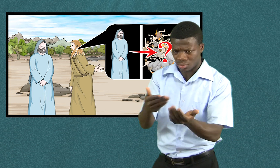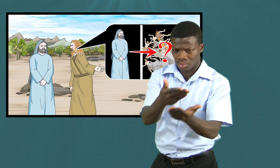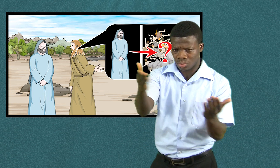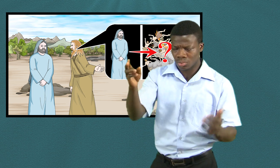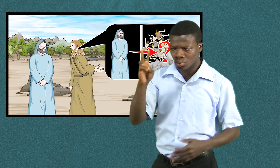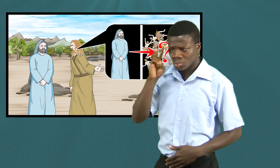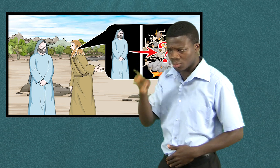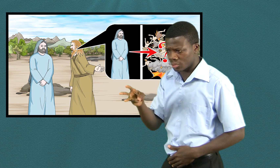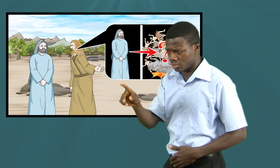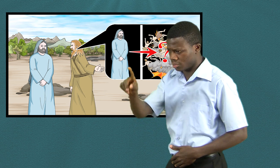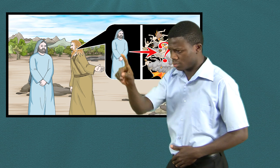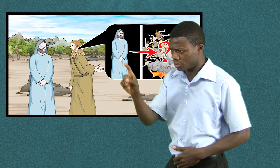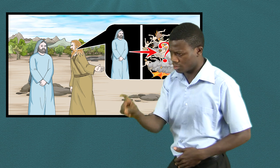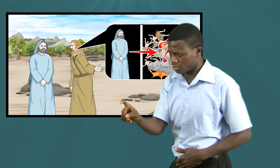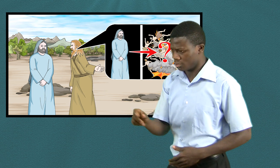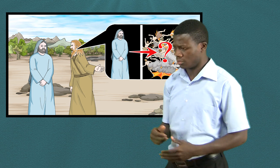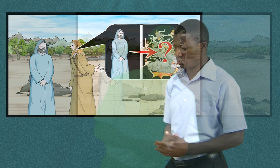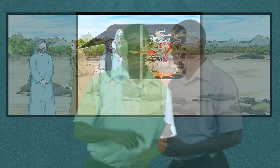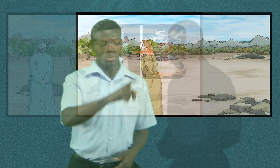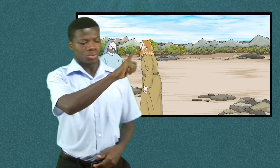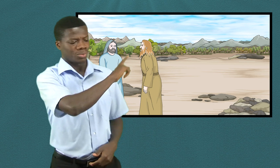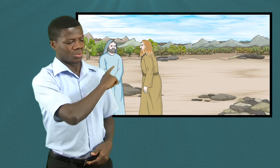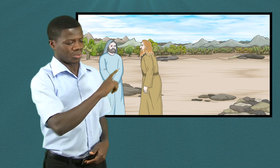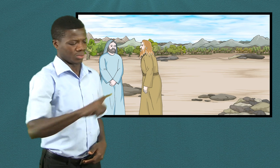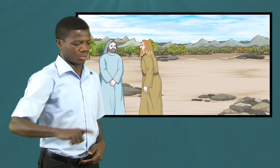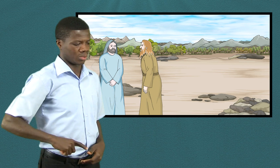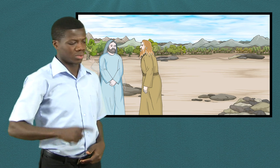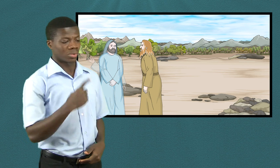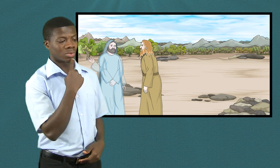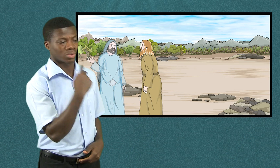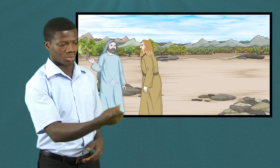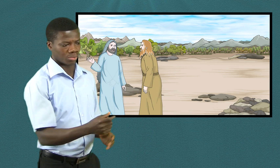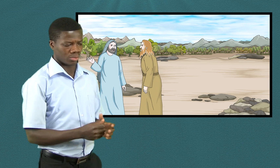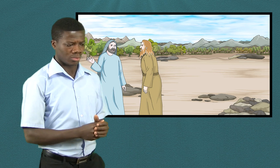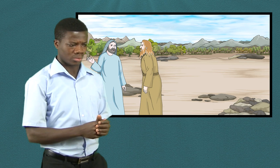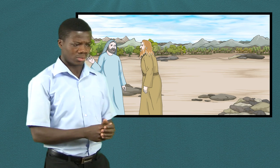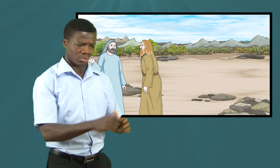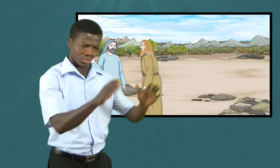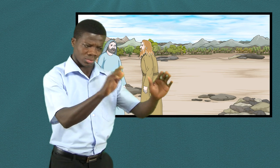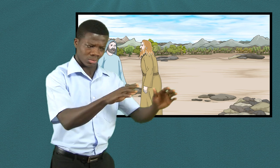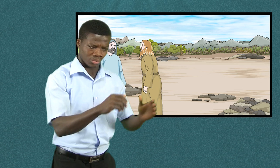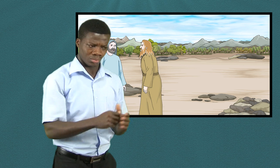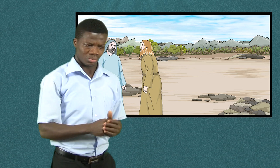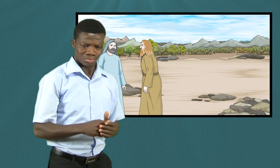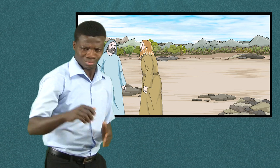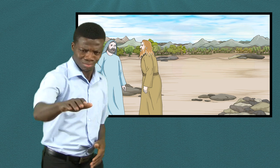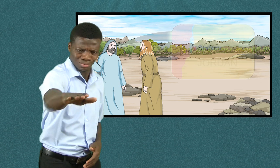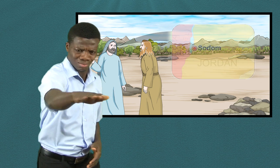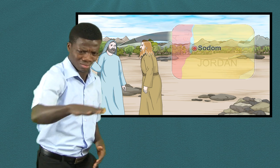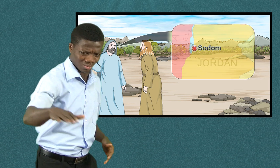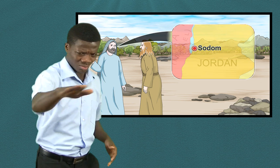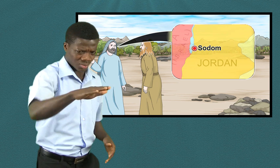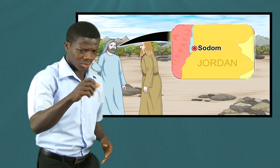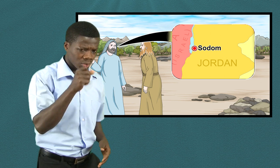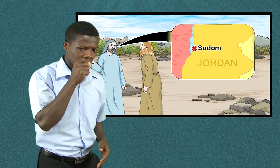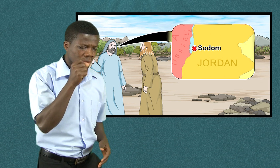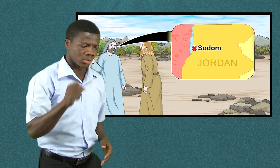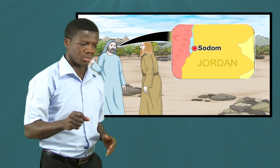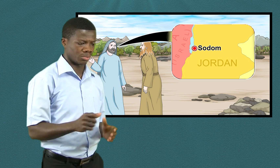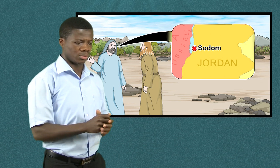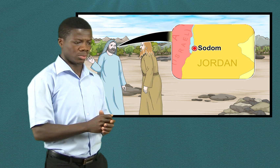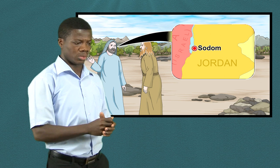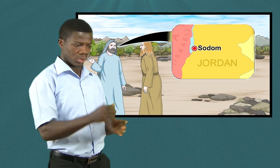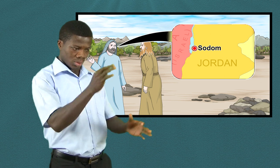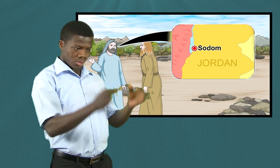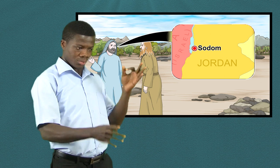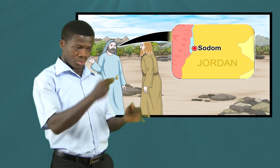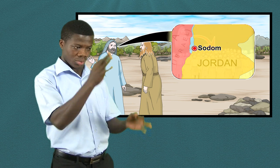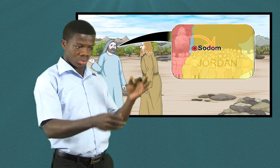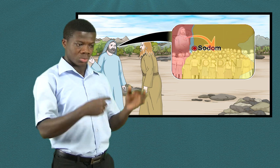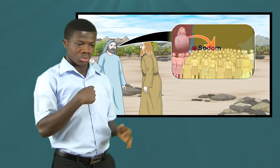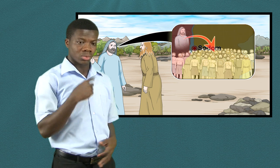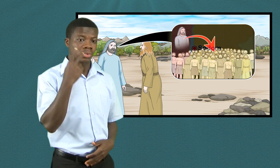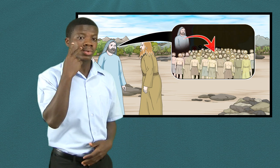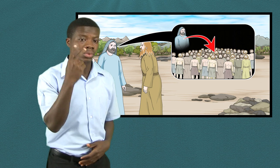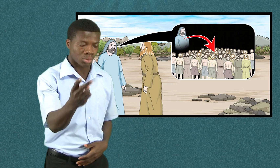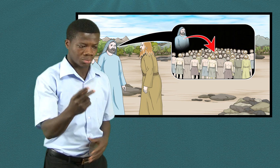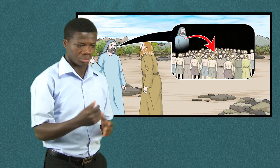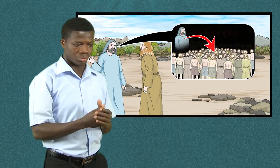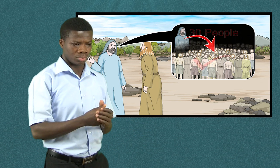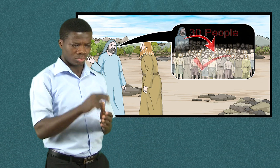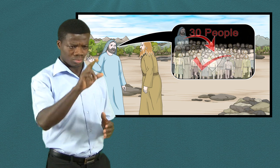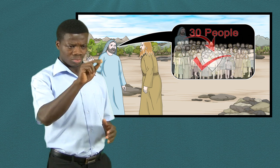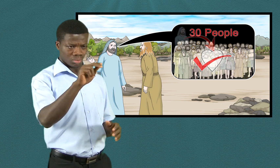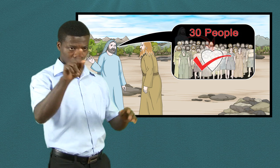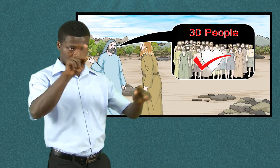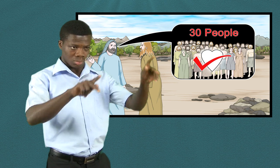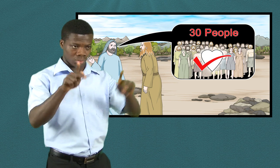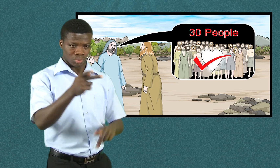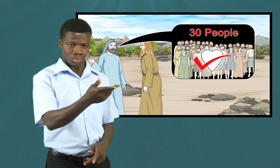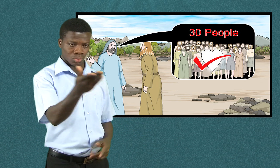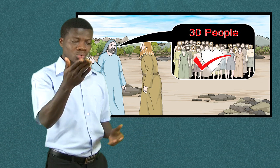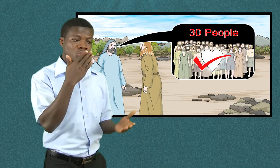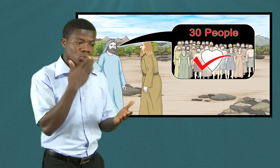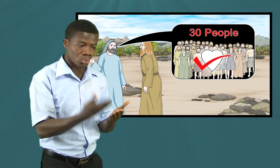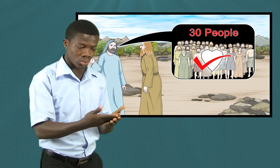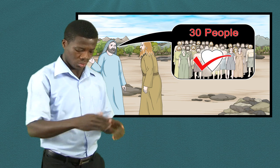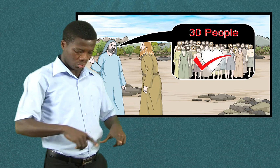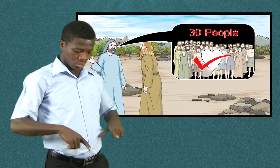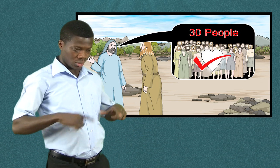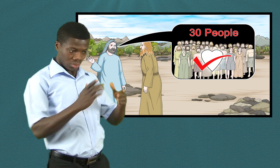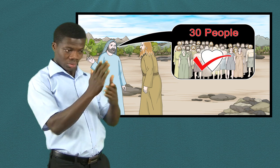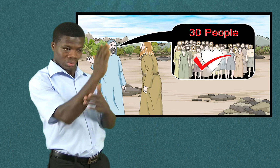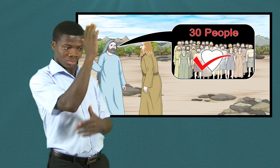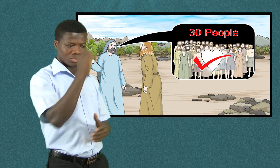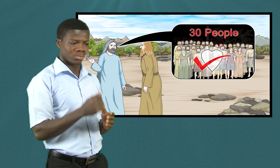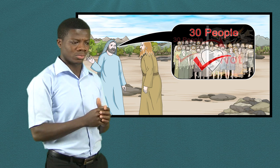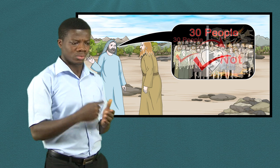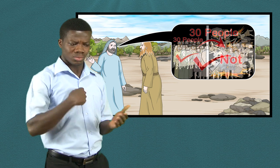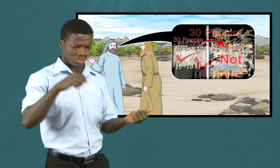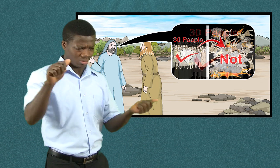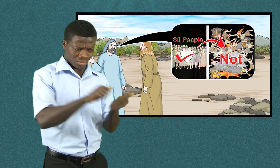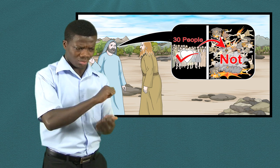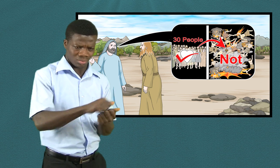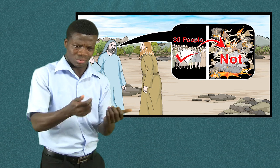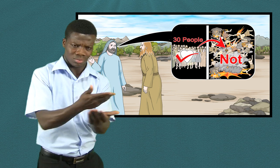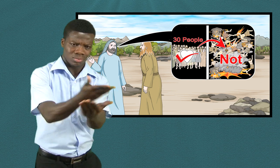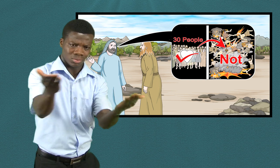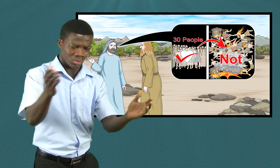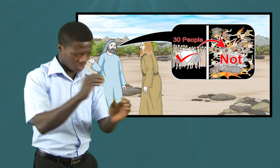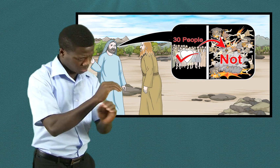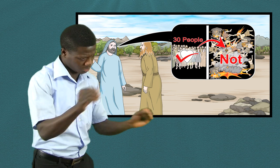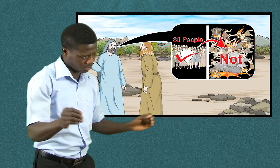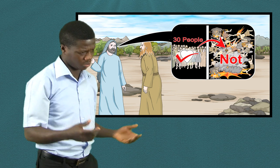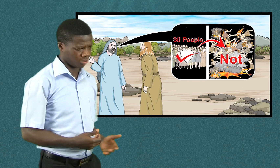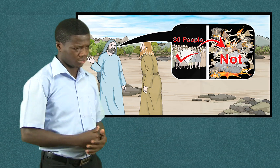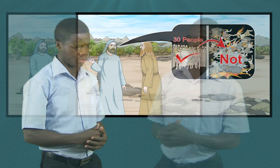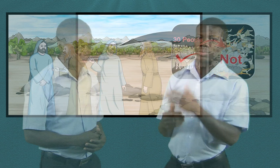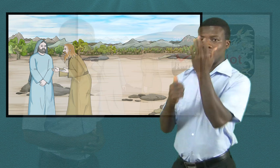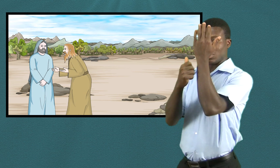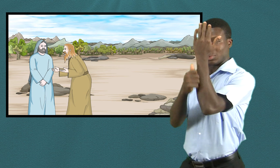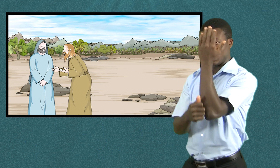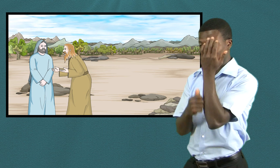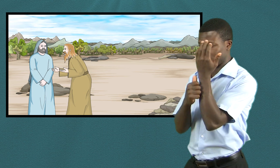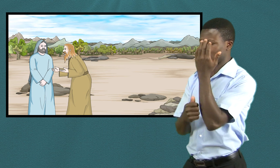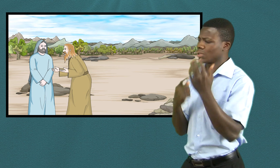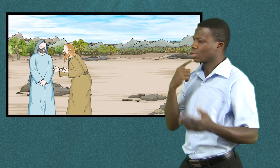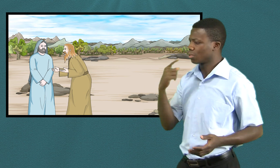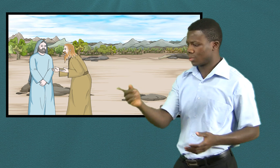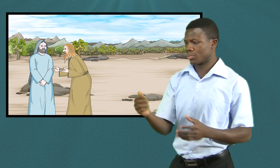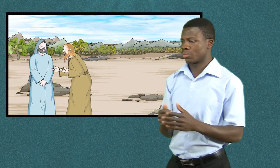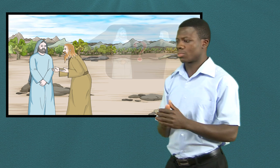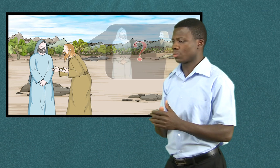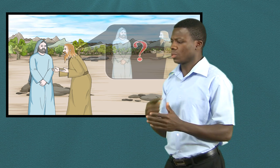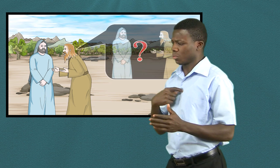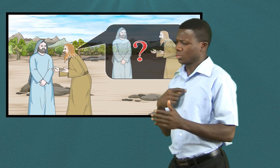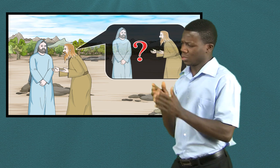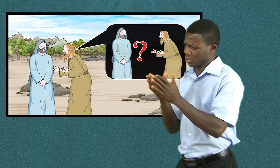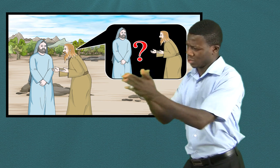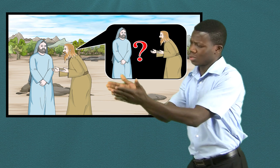He replied, “If I find thirty there, I will not do it.”